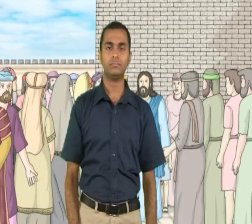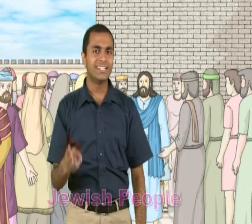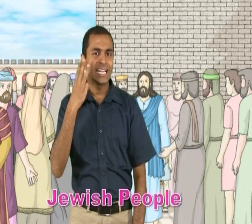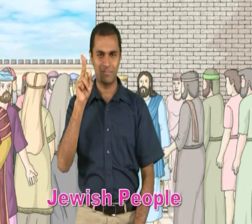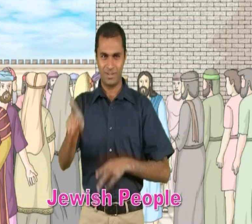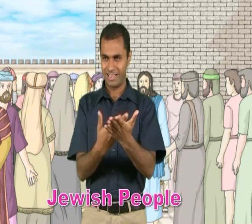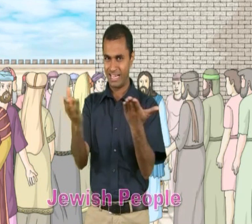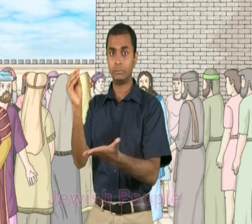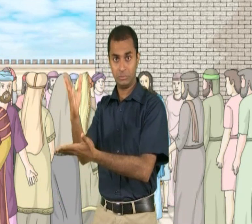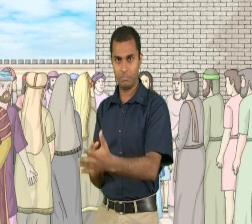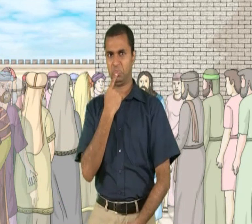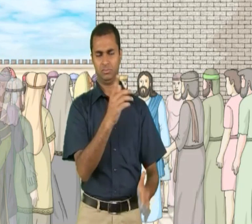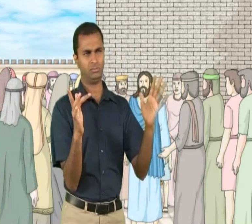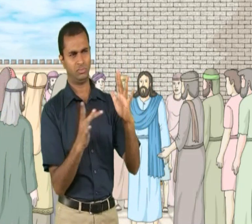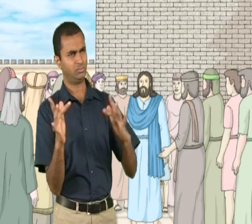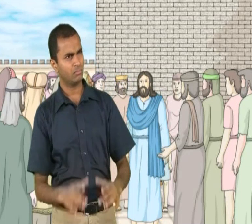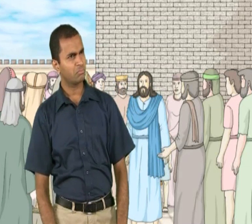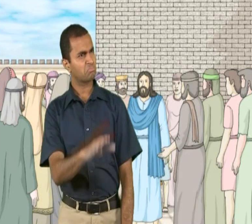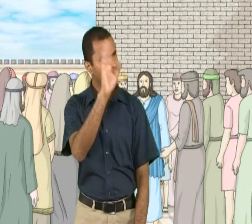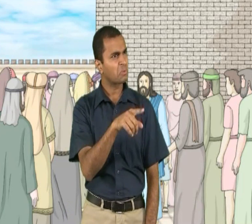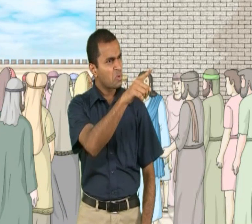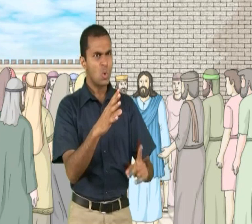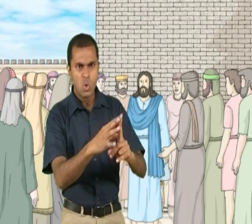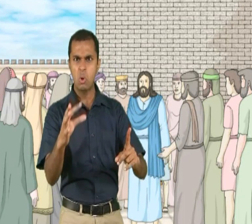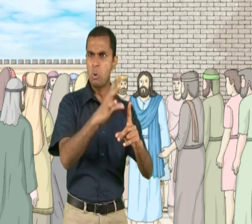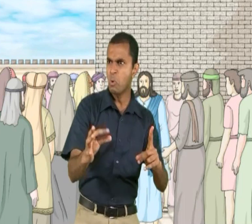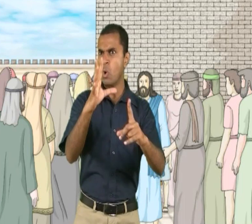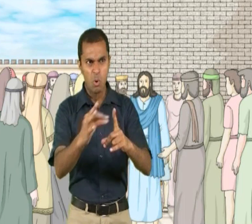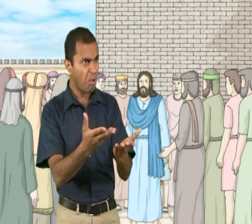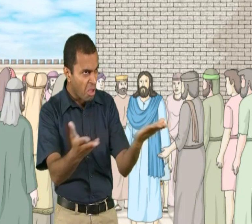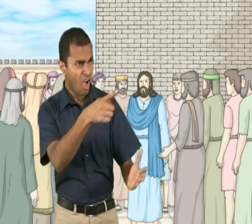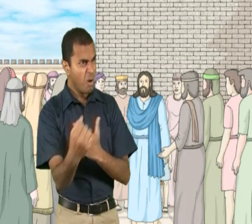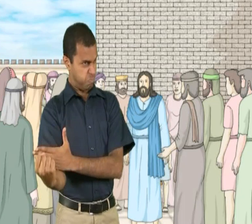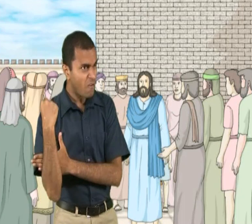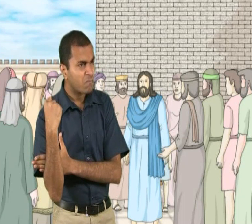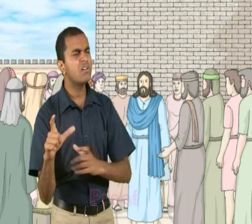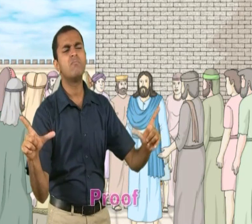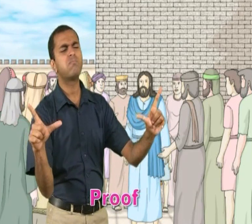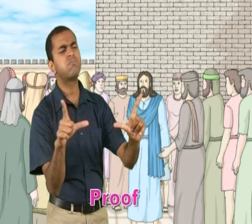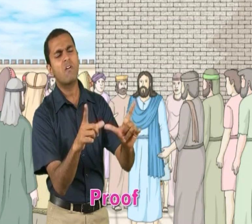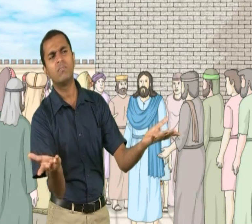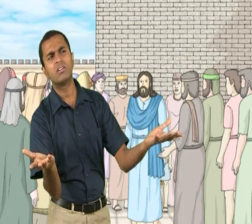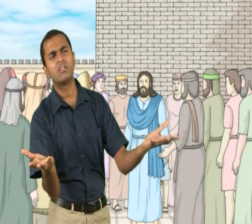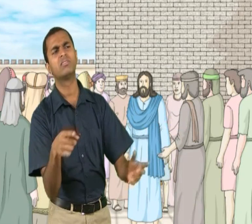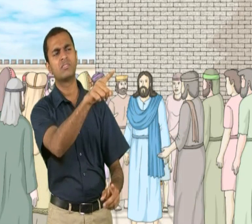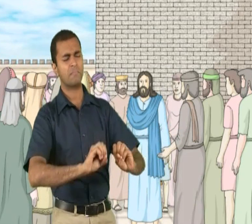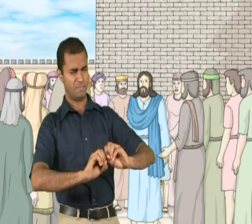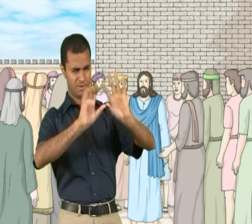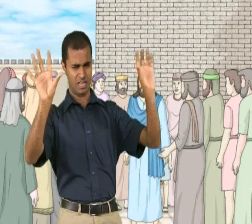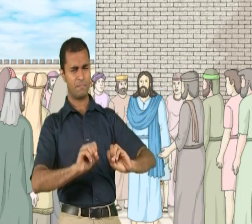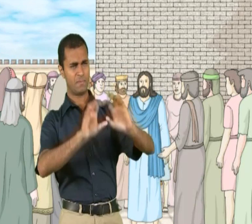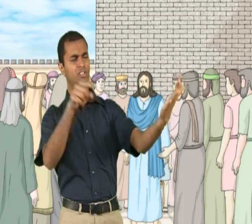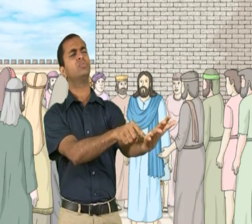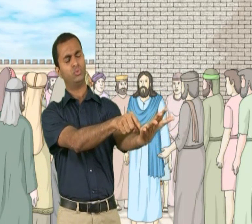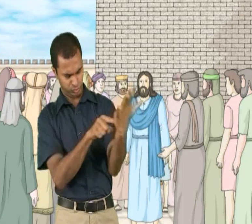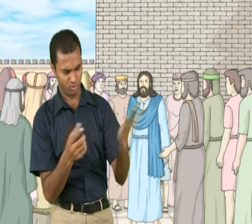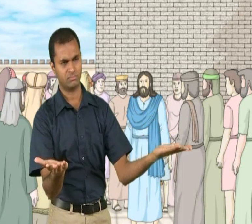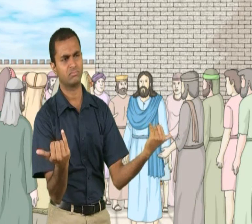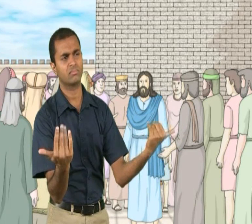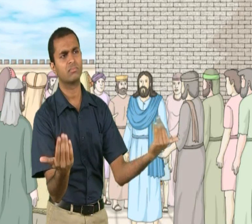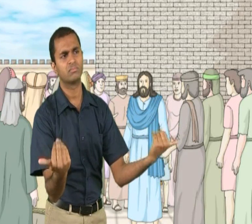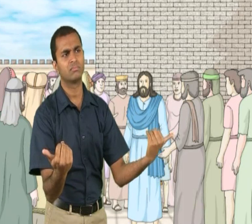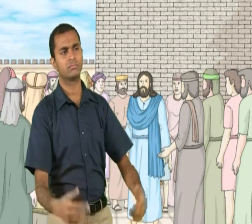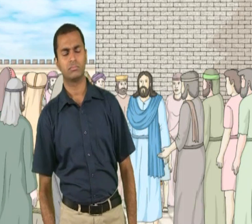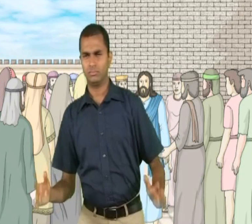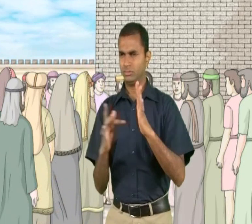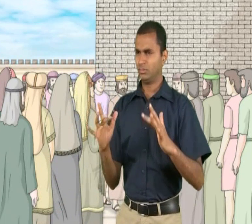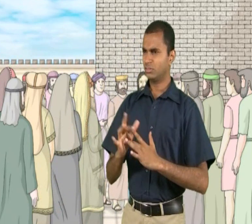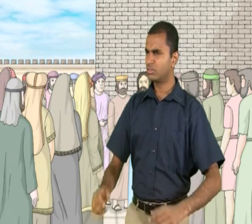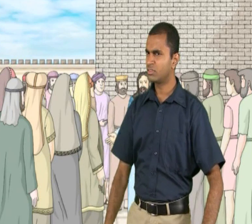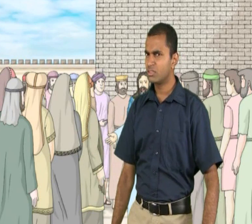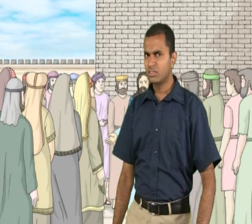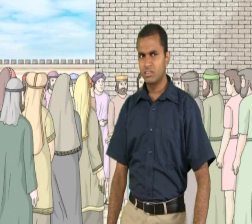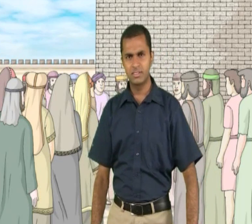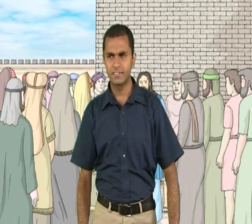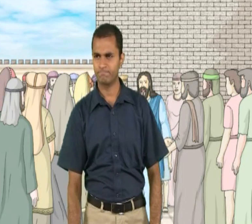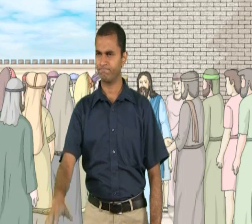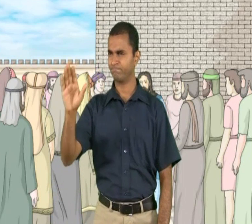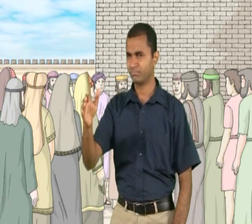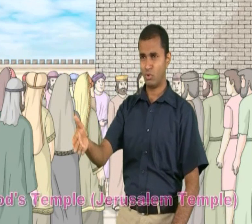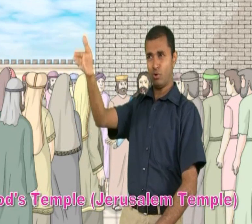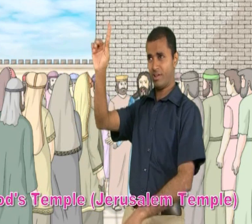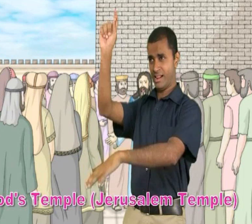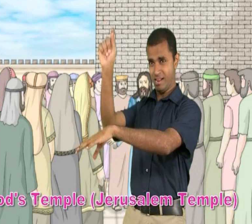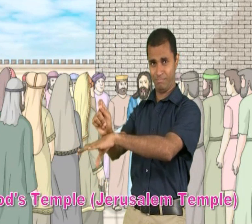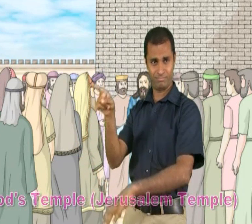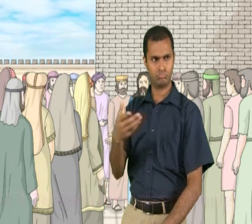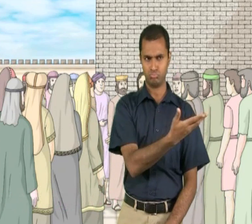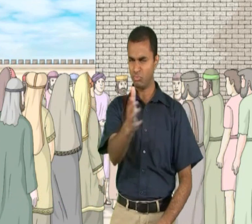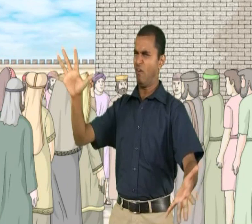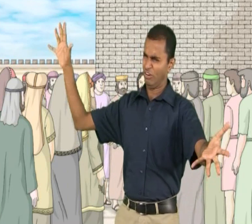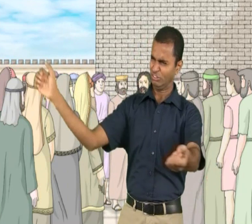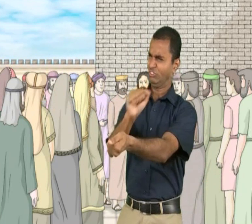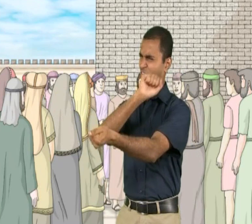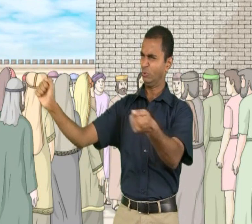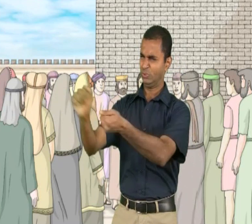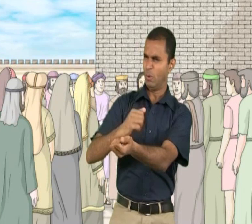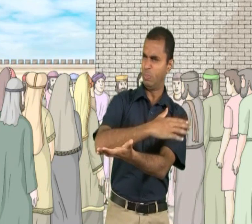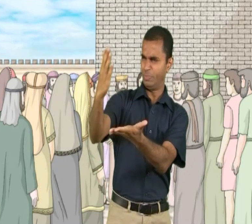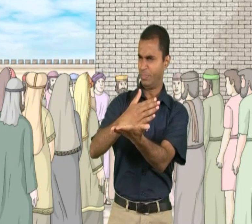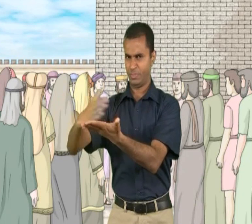On account of this, the Jews demanded, “What sign can You show us to prove Your authority to do these things?”